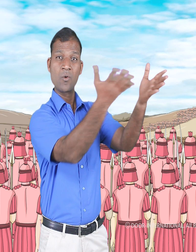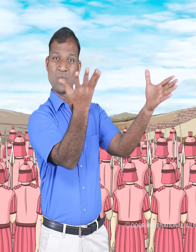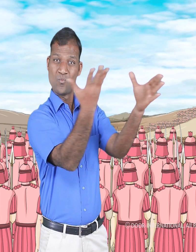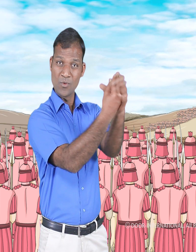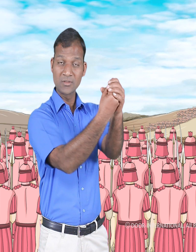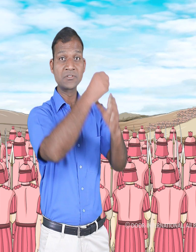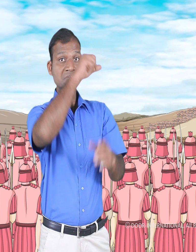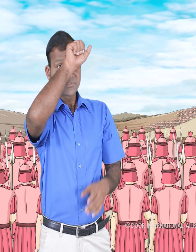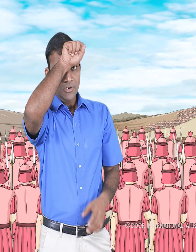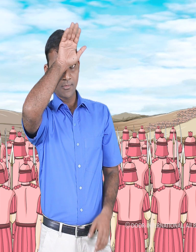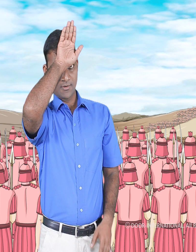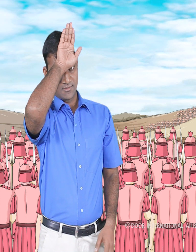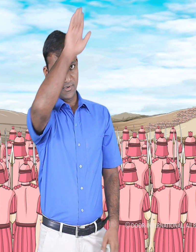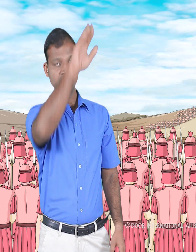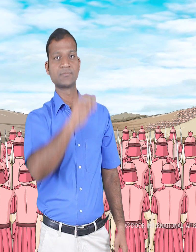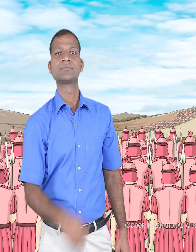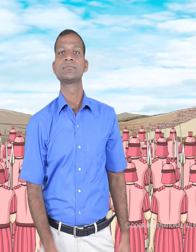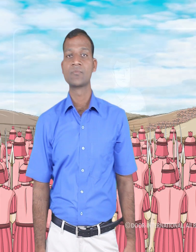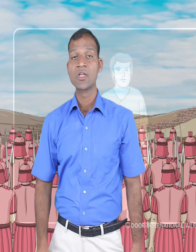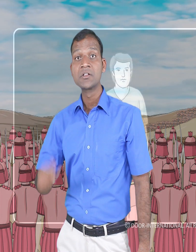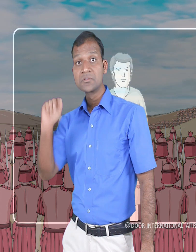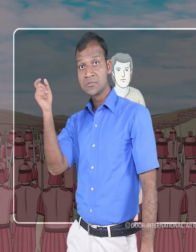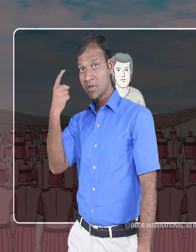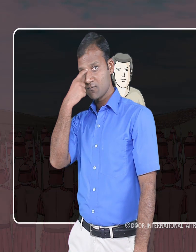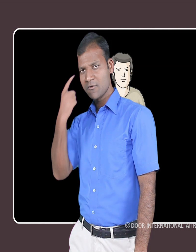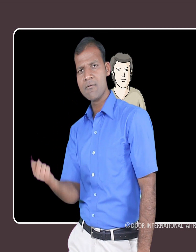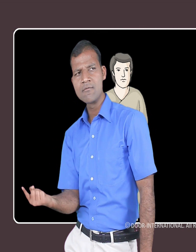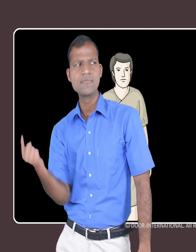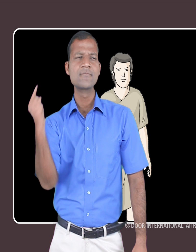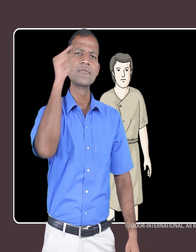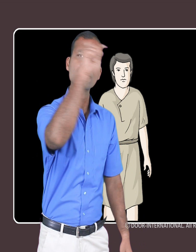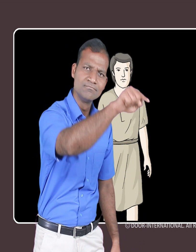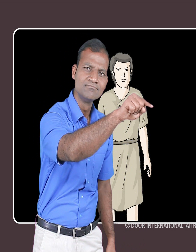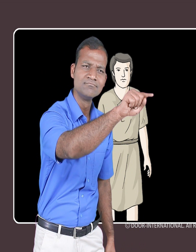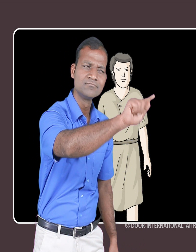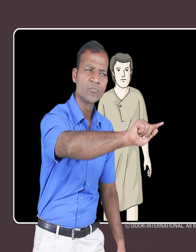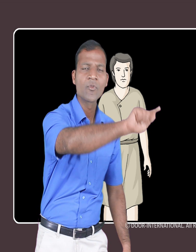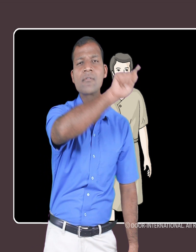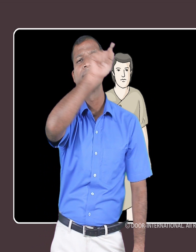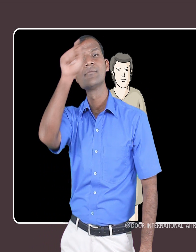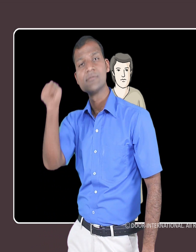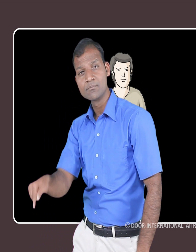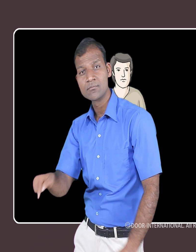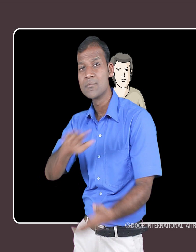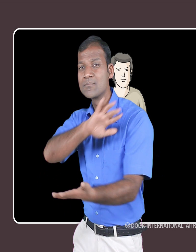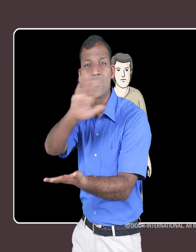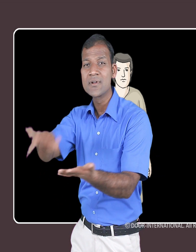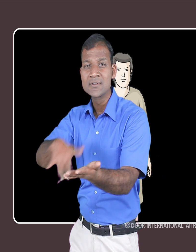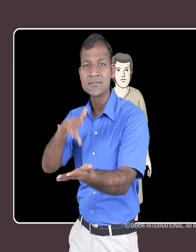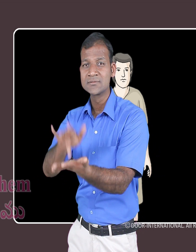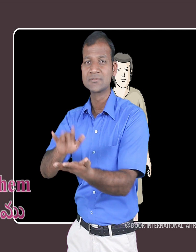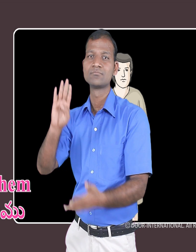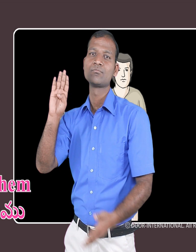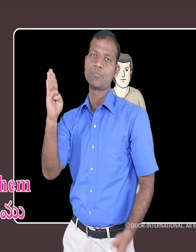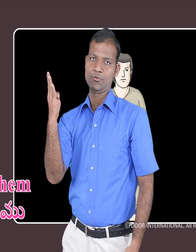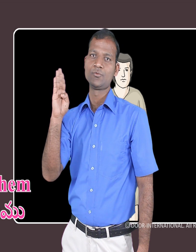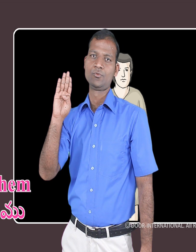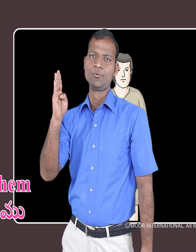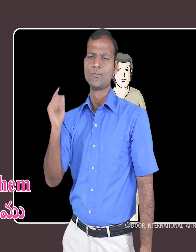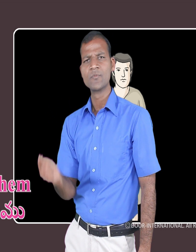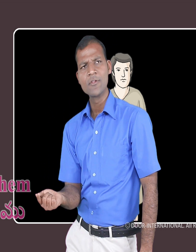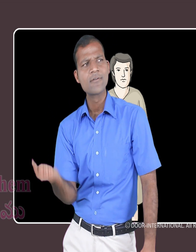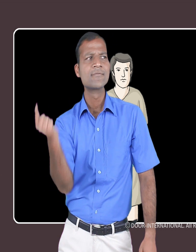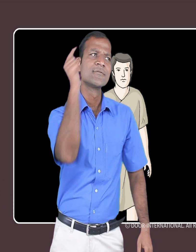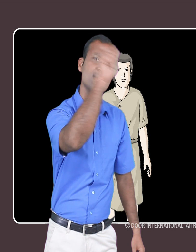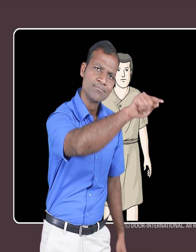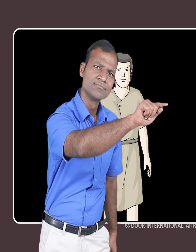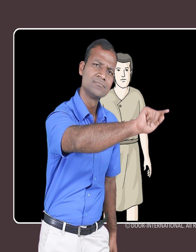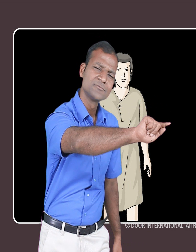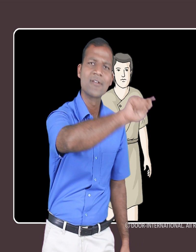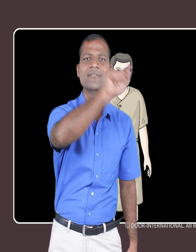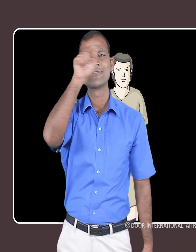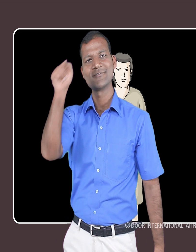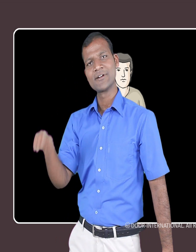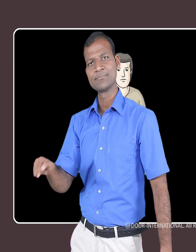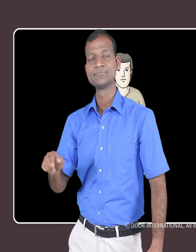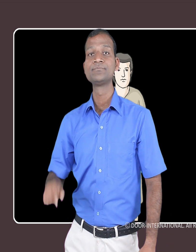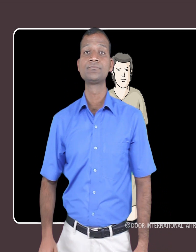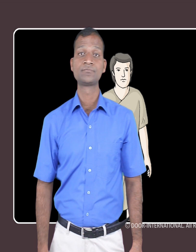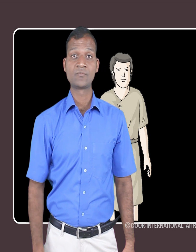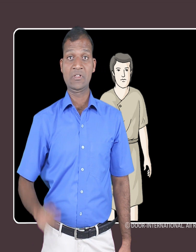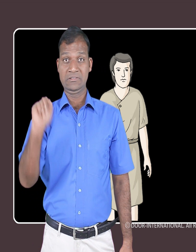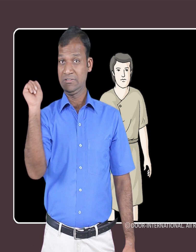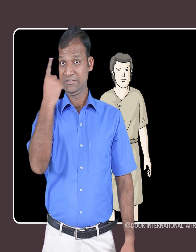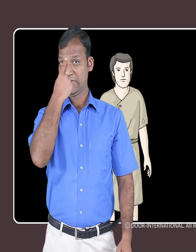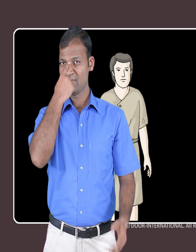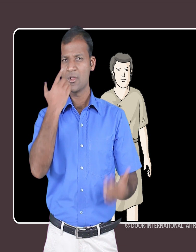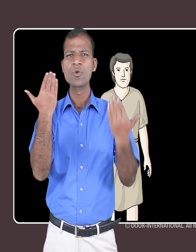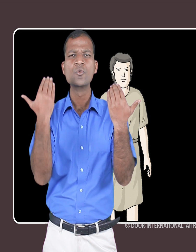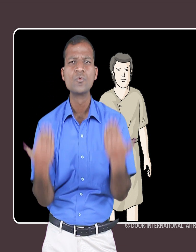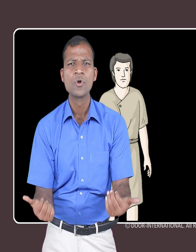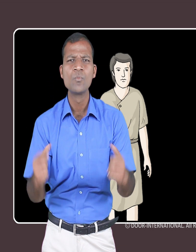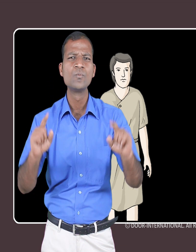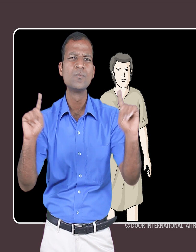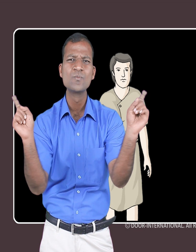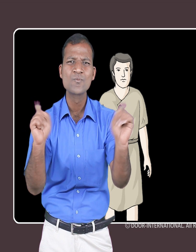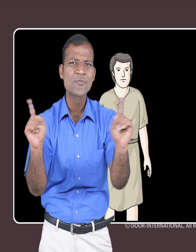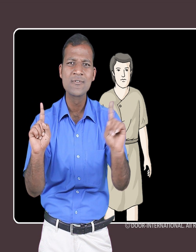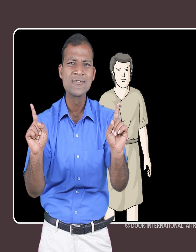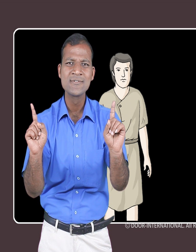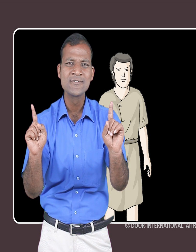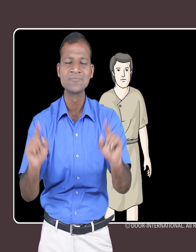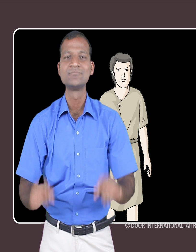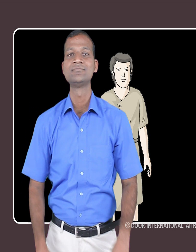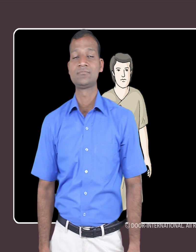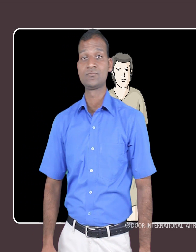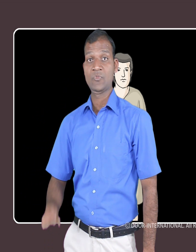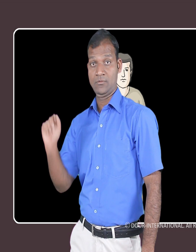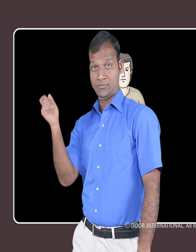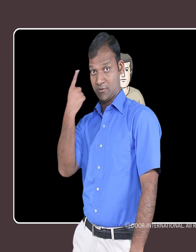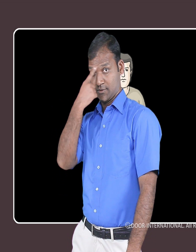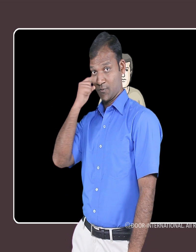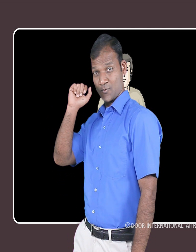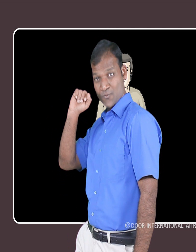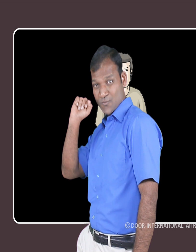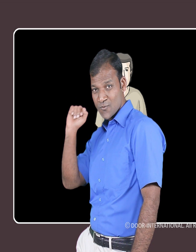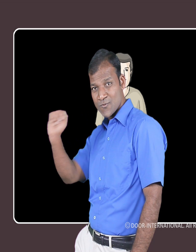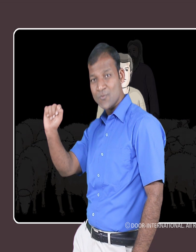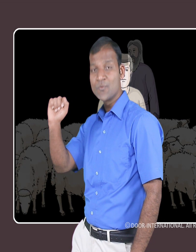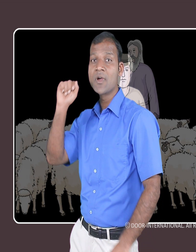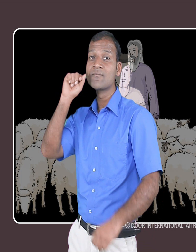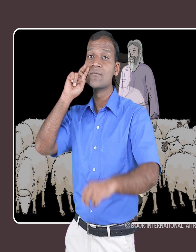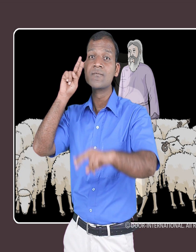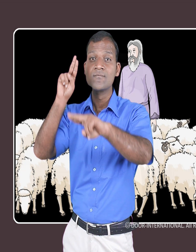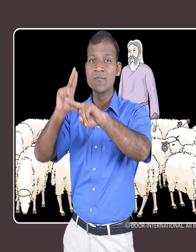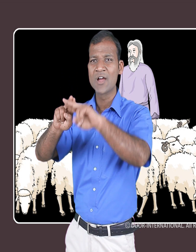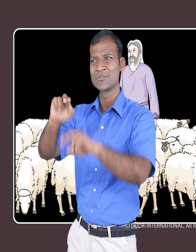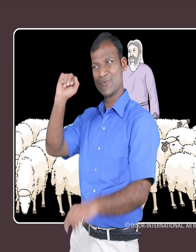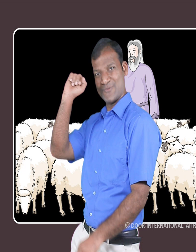And David was the youngest.